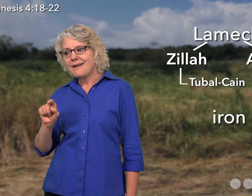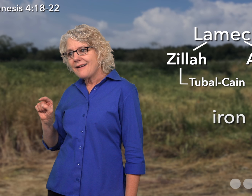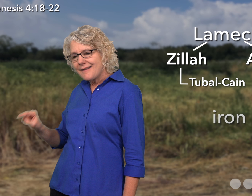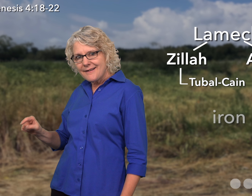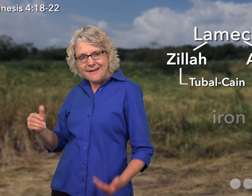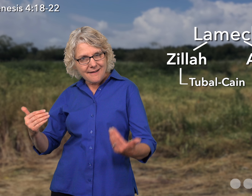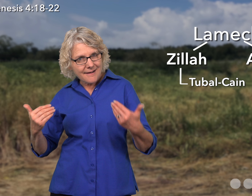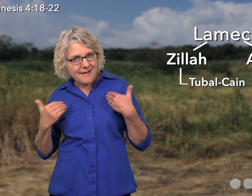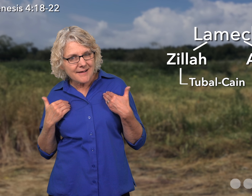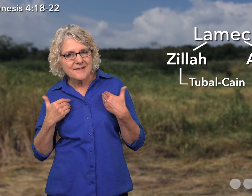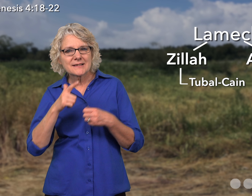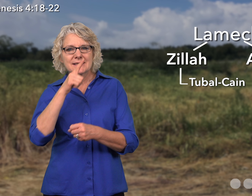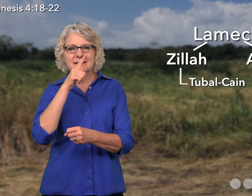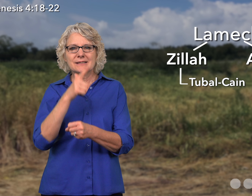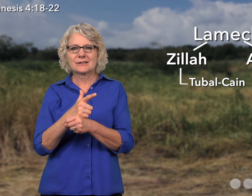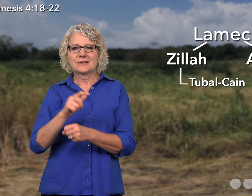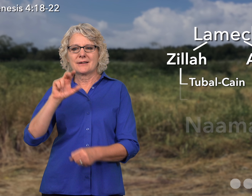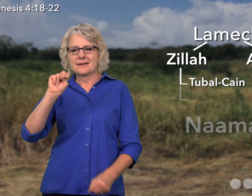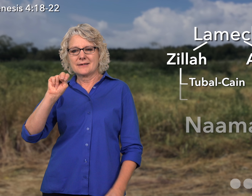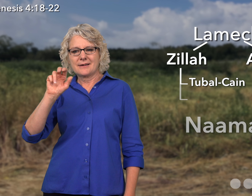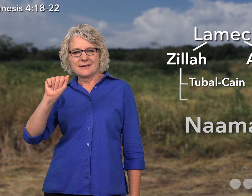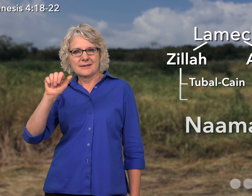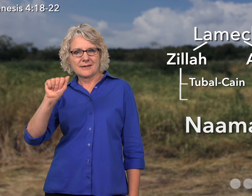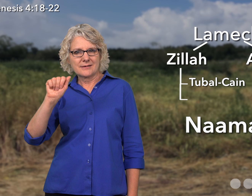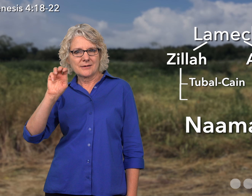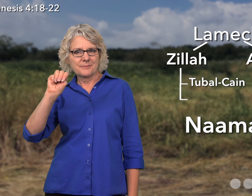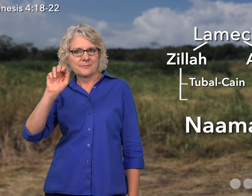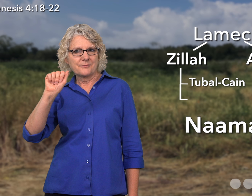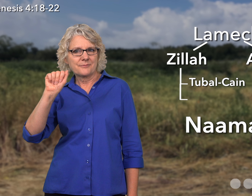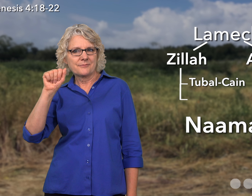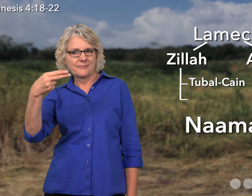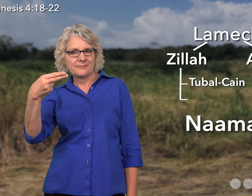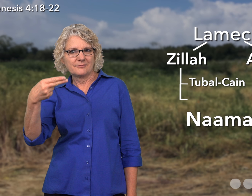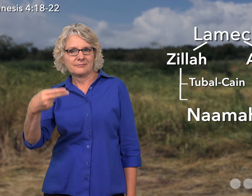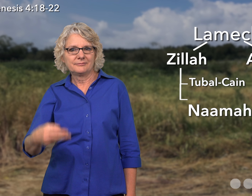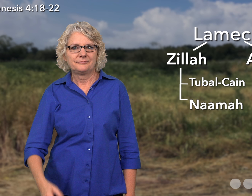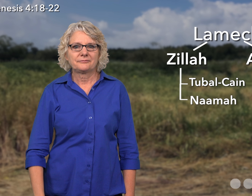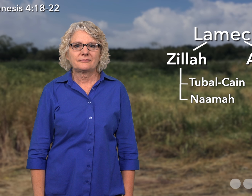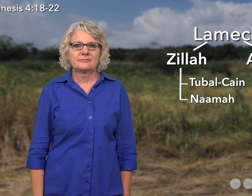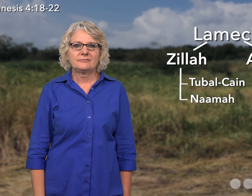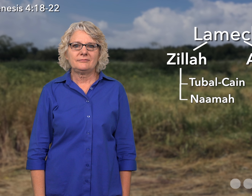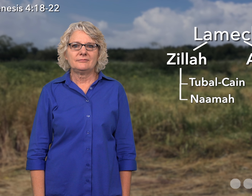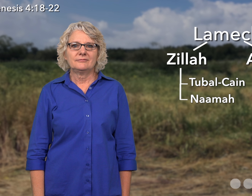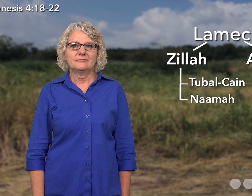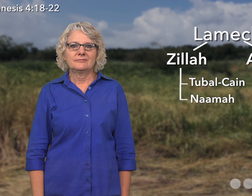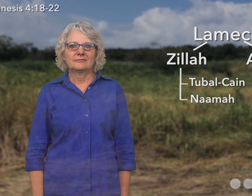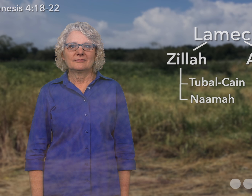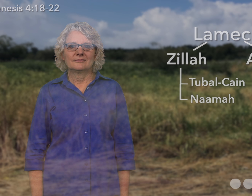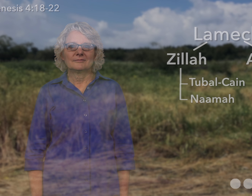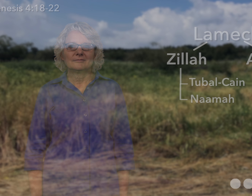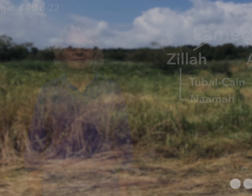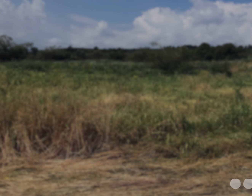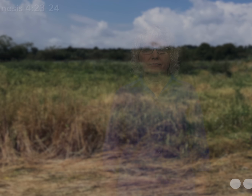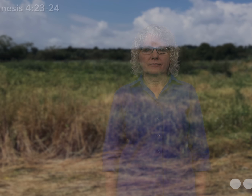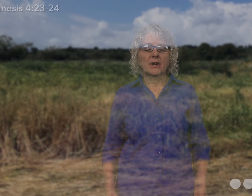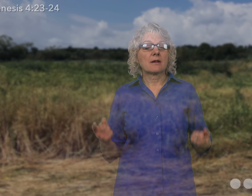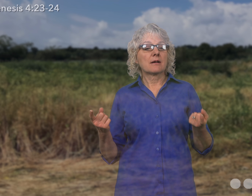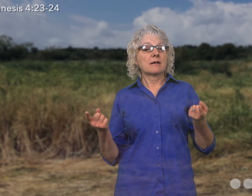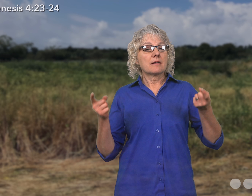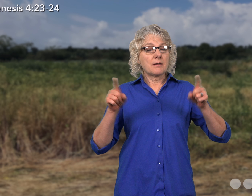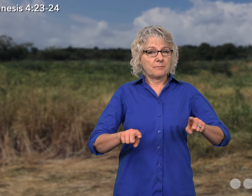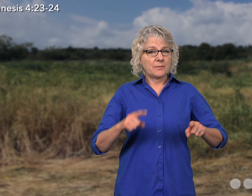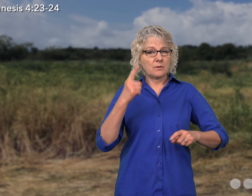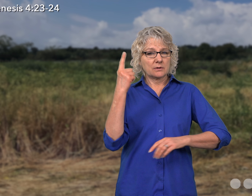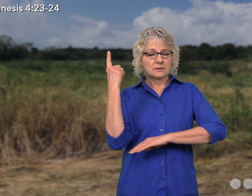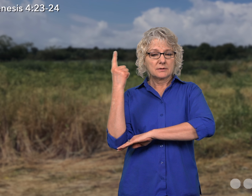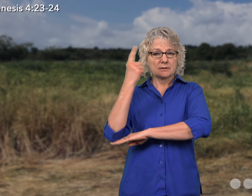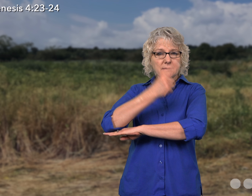And the sister of Tubal-cain was Naamah.